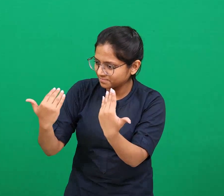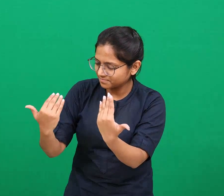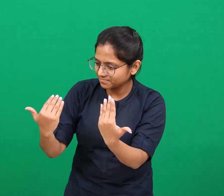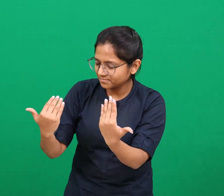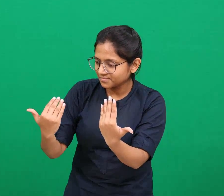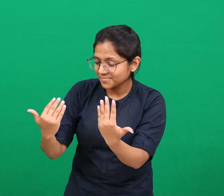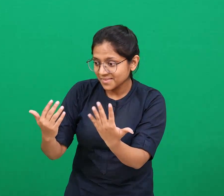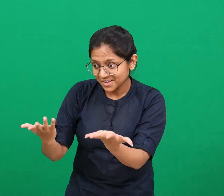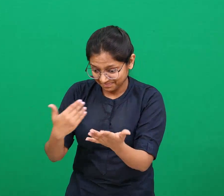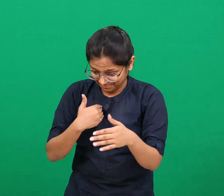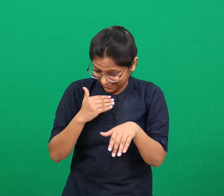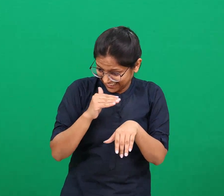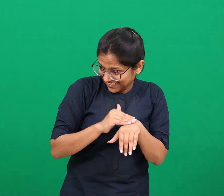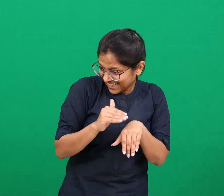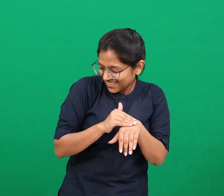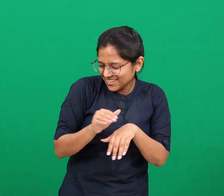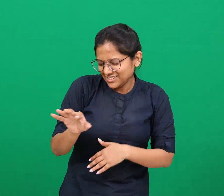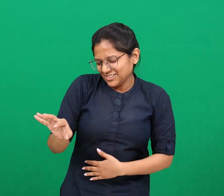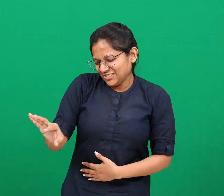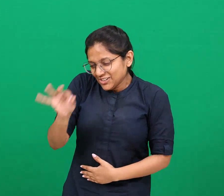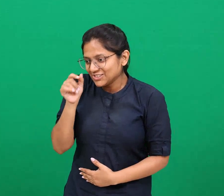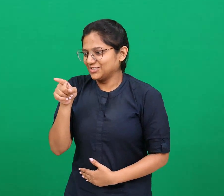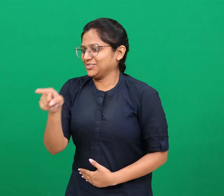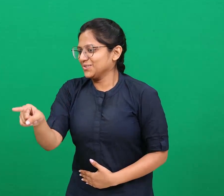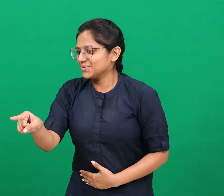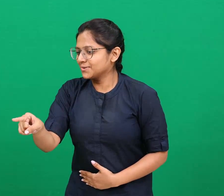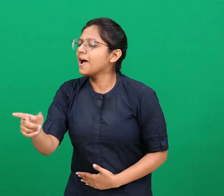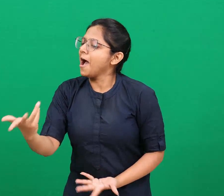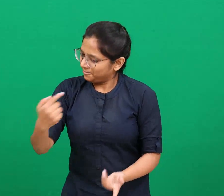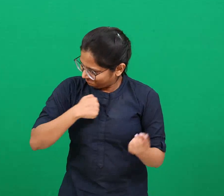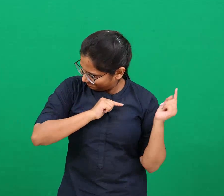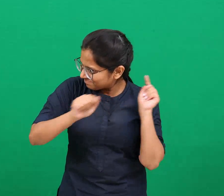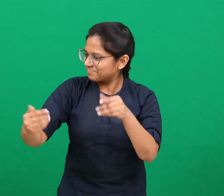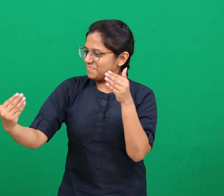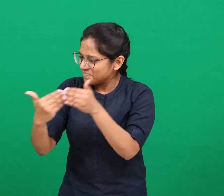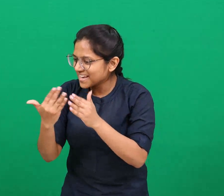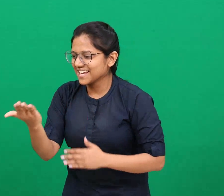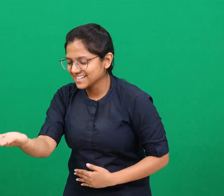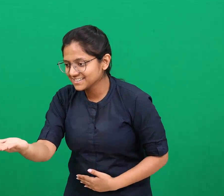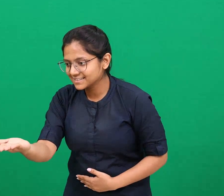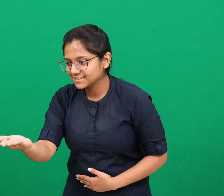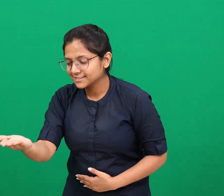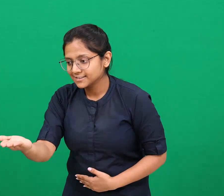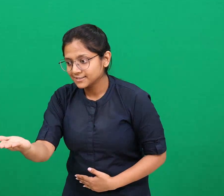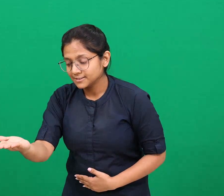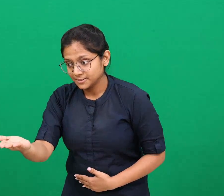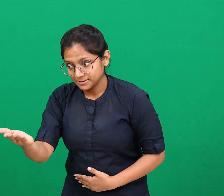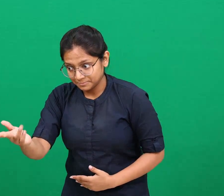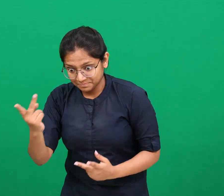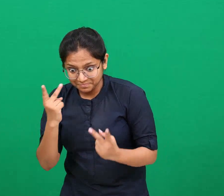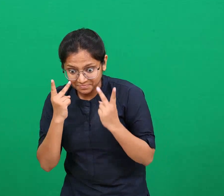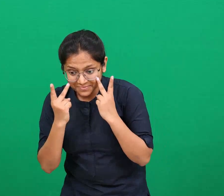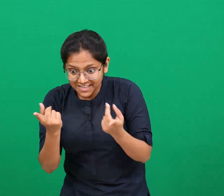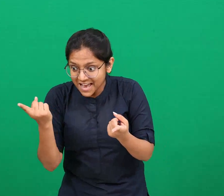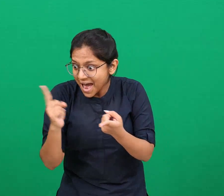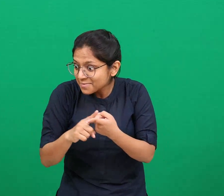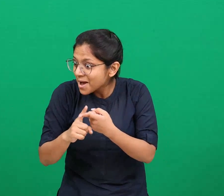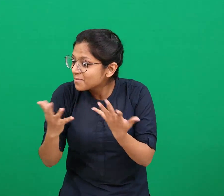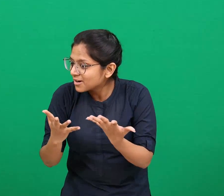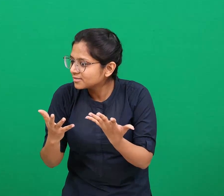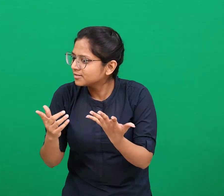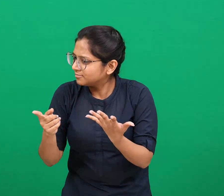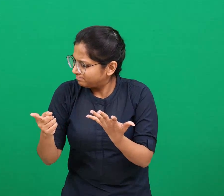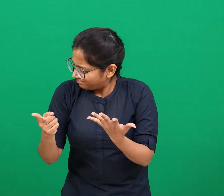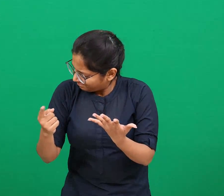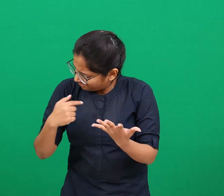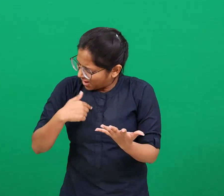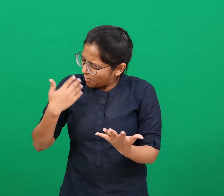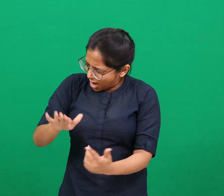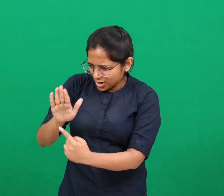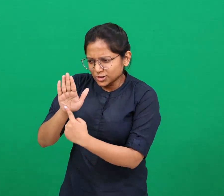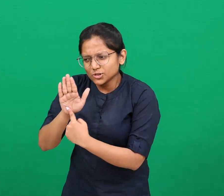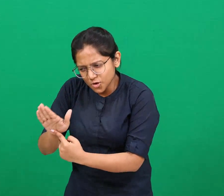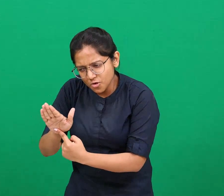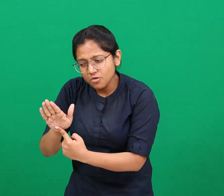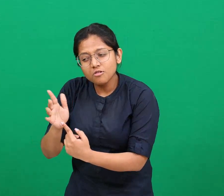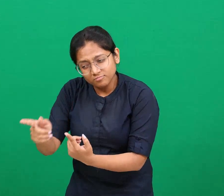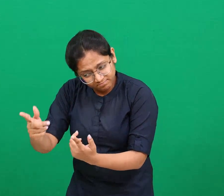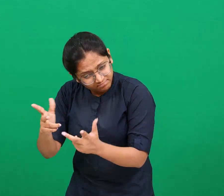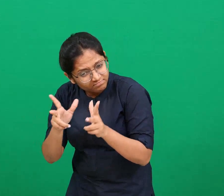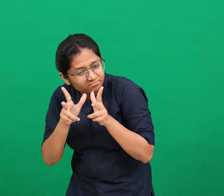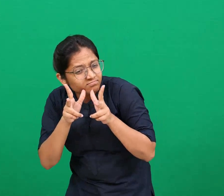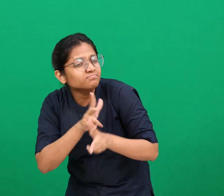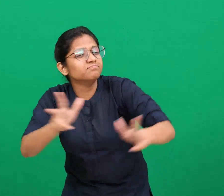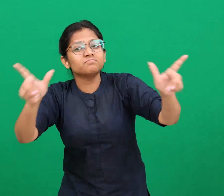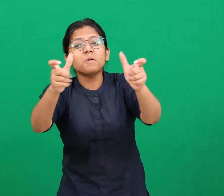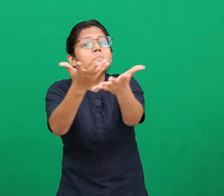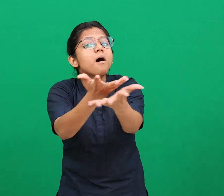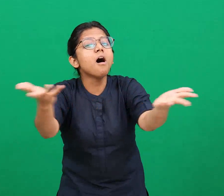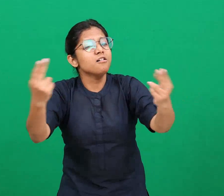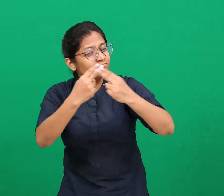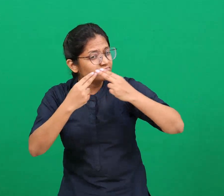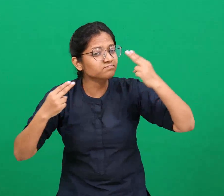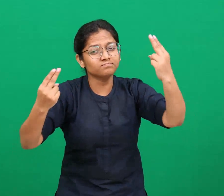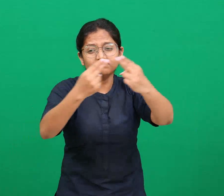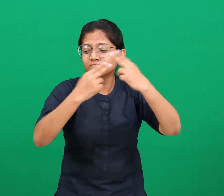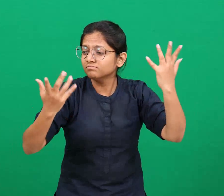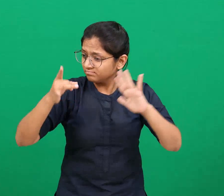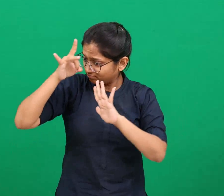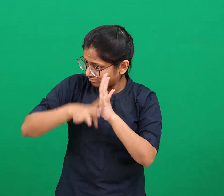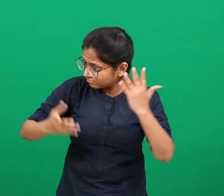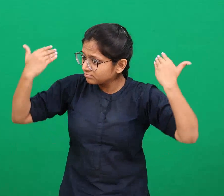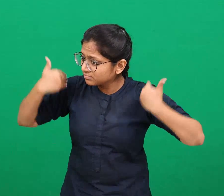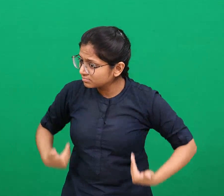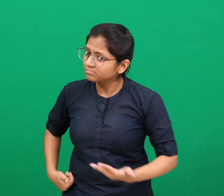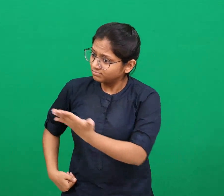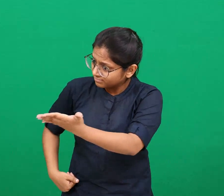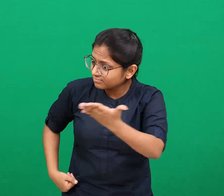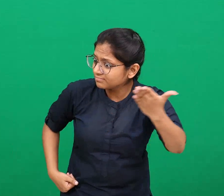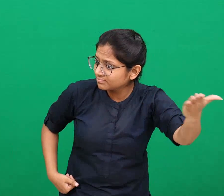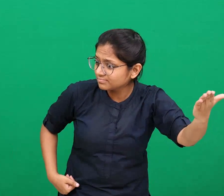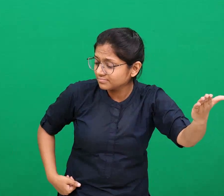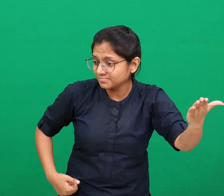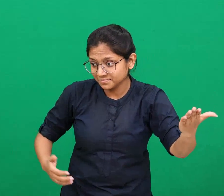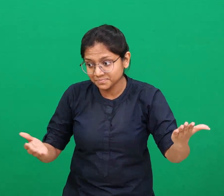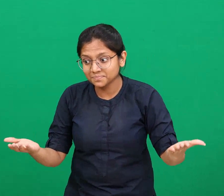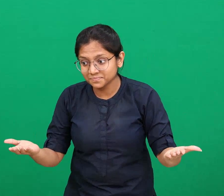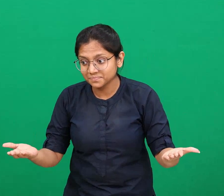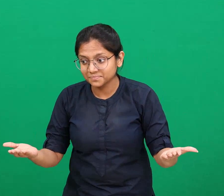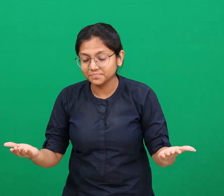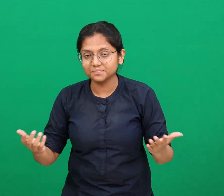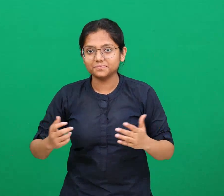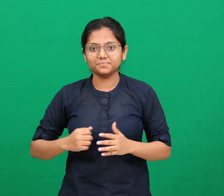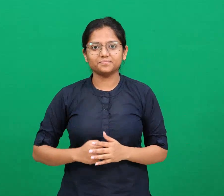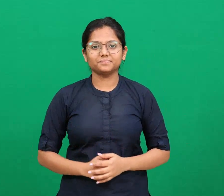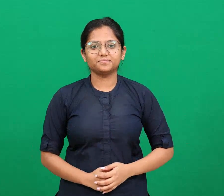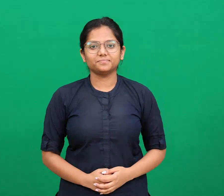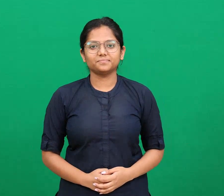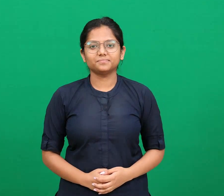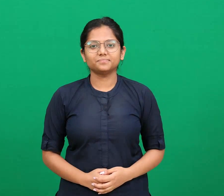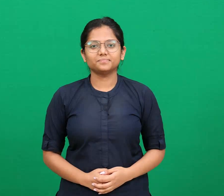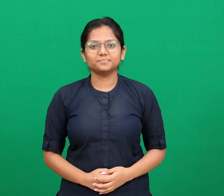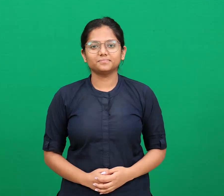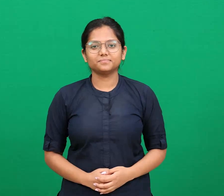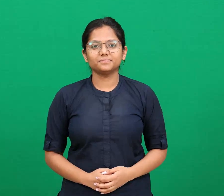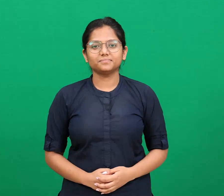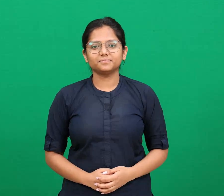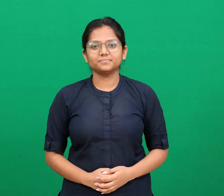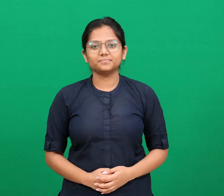For I have appeared to you to appoint you as a servant and as a witness of what you have seen from Me and what I will show you.